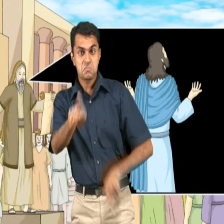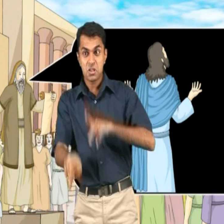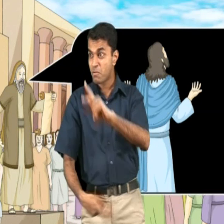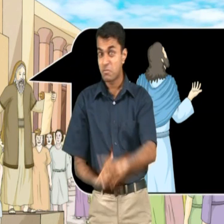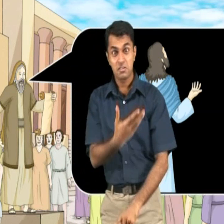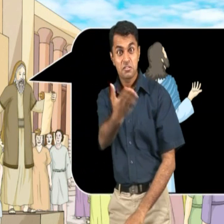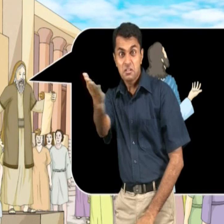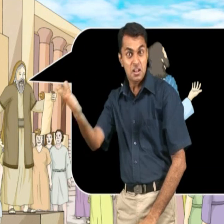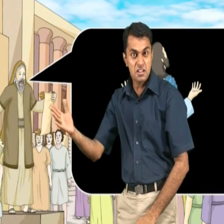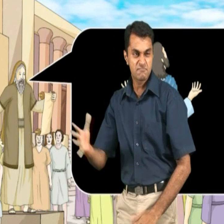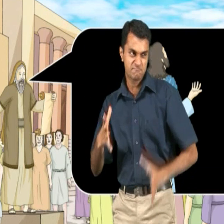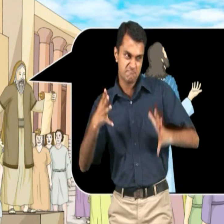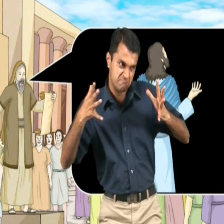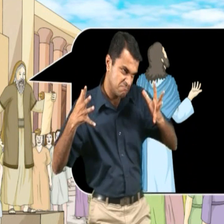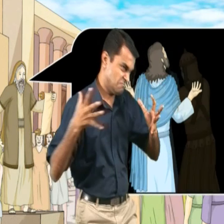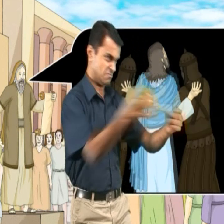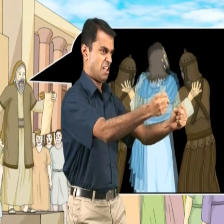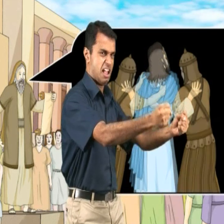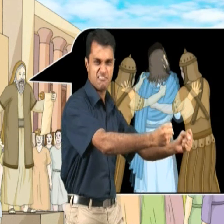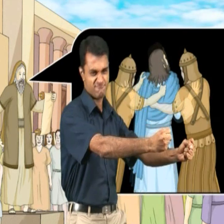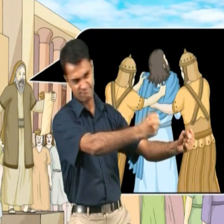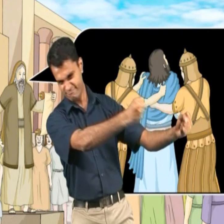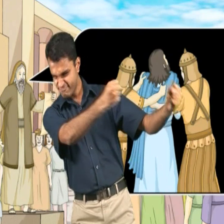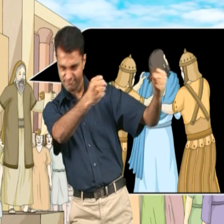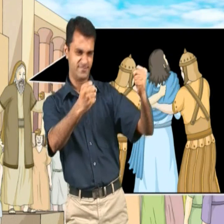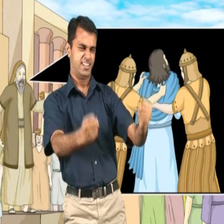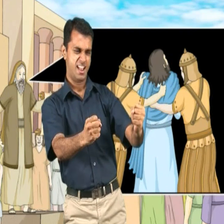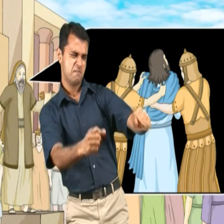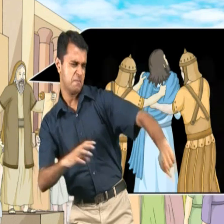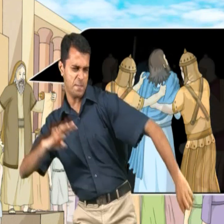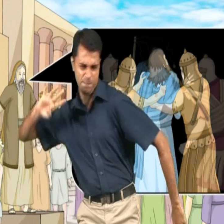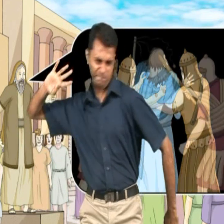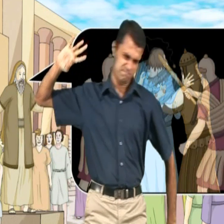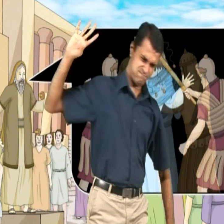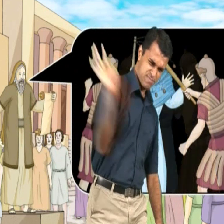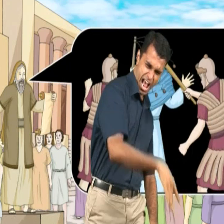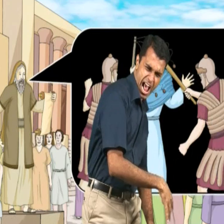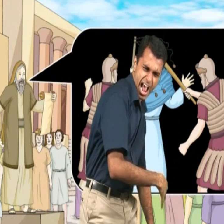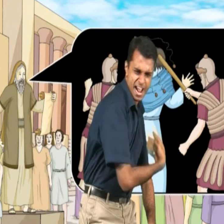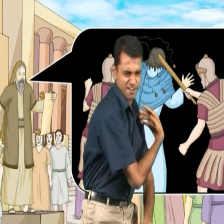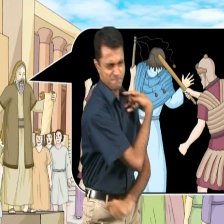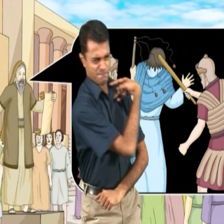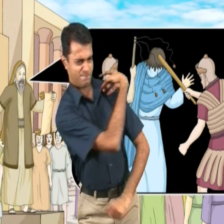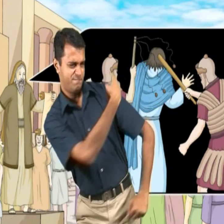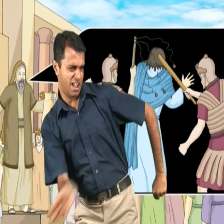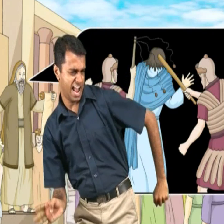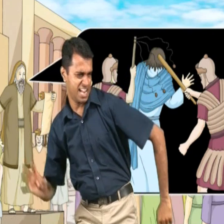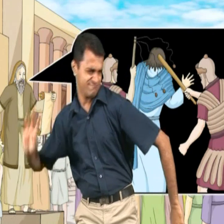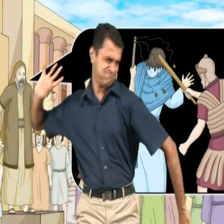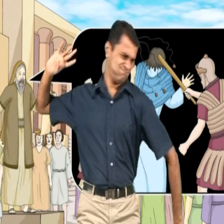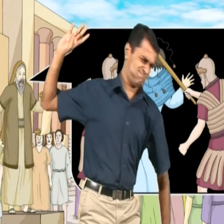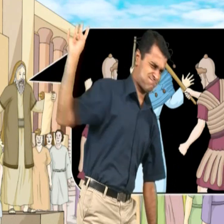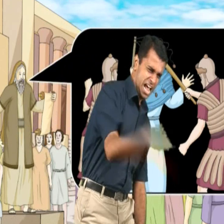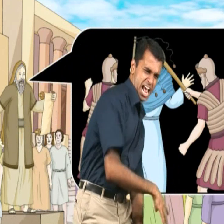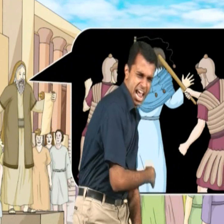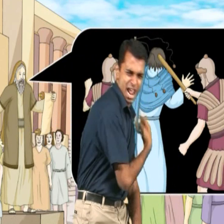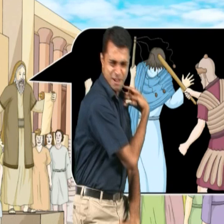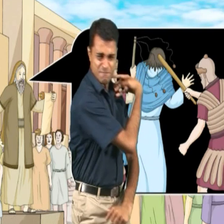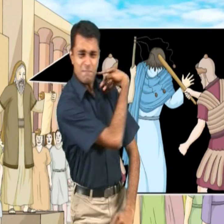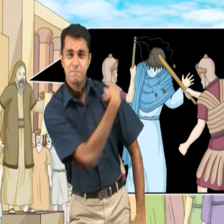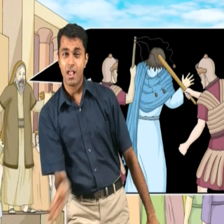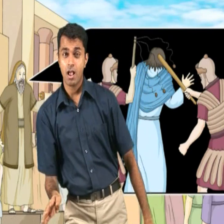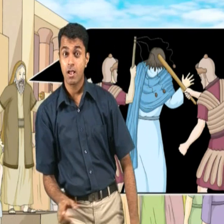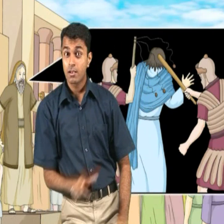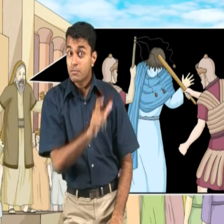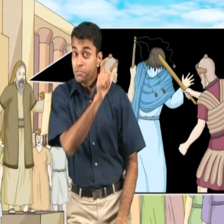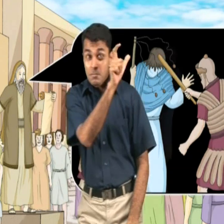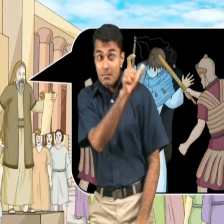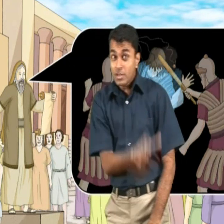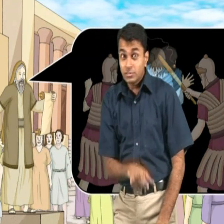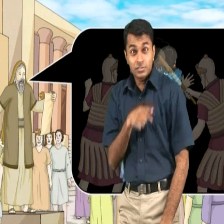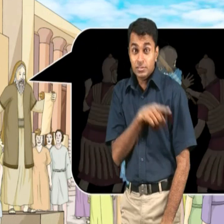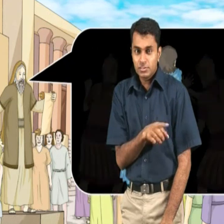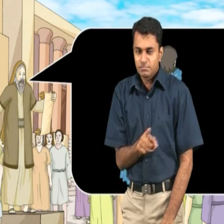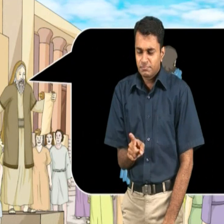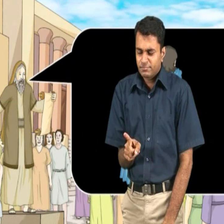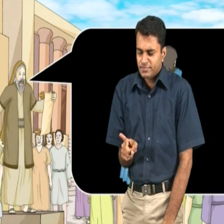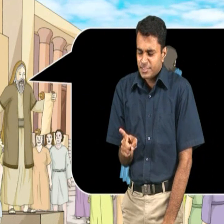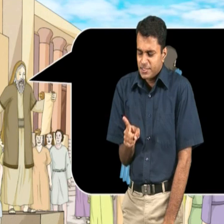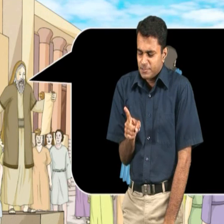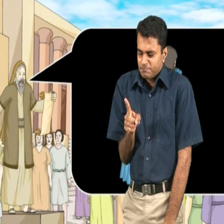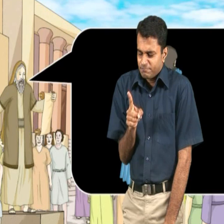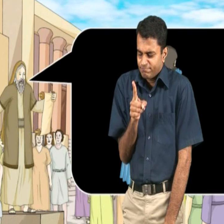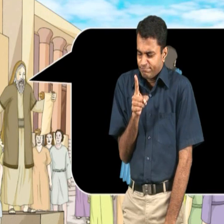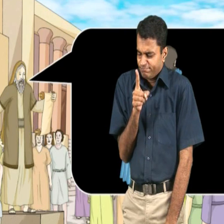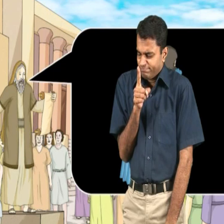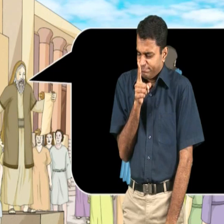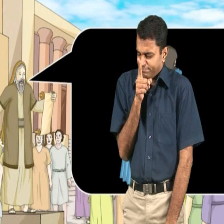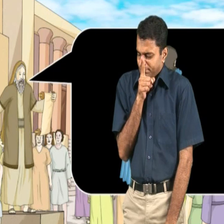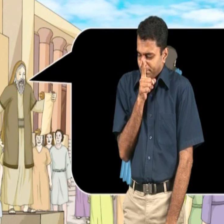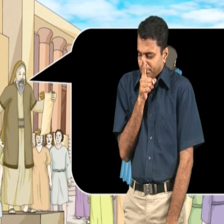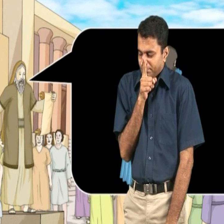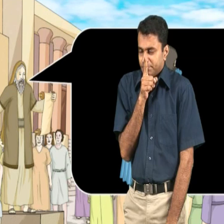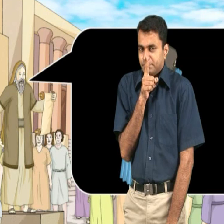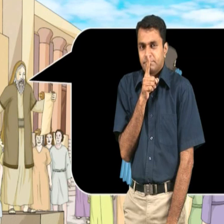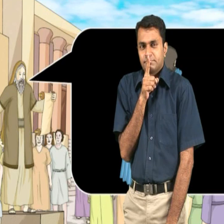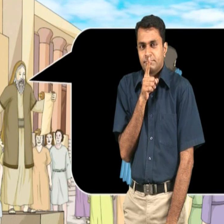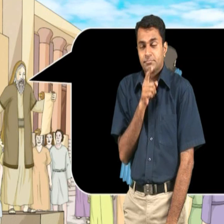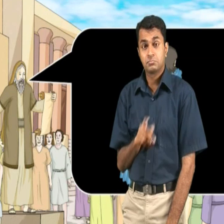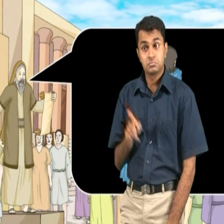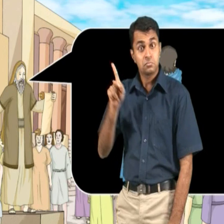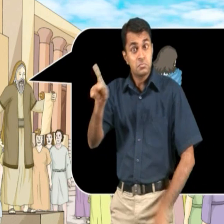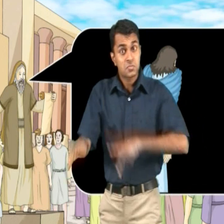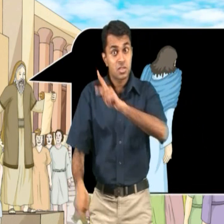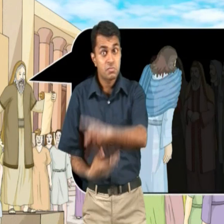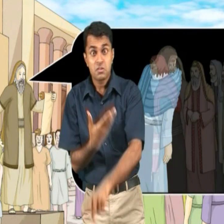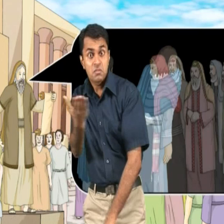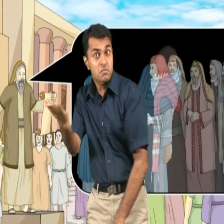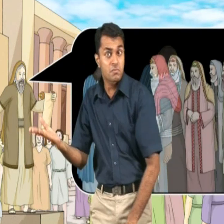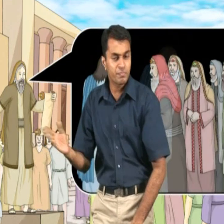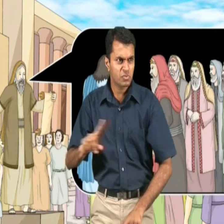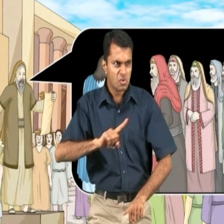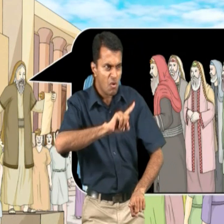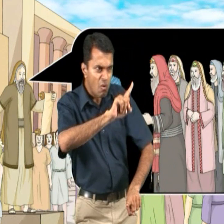He was oppressed and afflicted, yet He did not open His mouth. He was led like a lamb to the slaughter, and as a sheep before her shearers is silent, so He did not open His mouth.